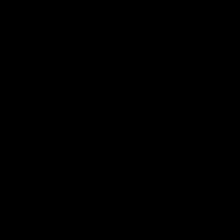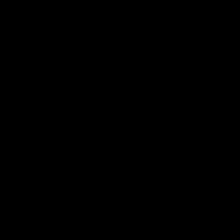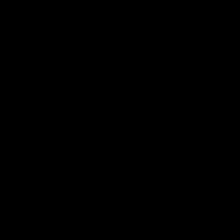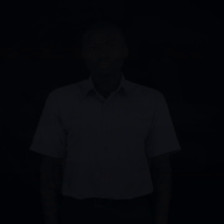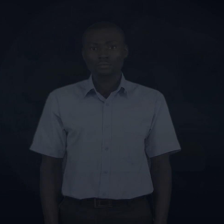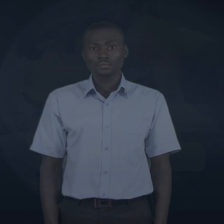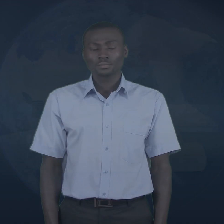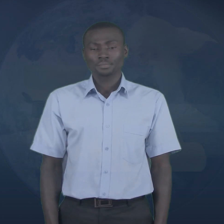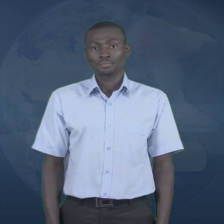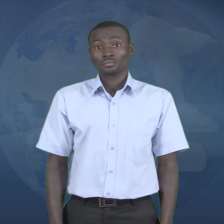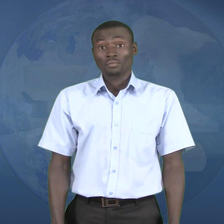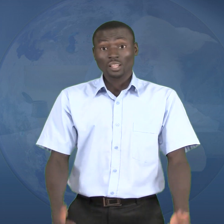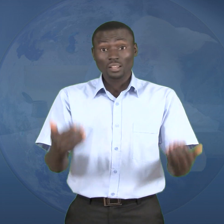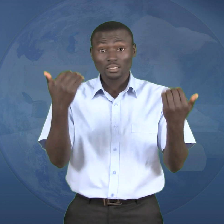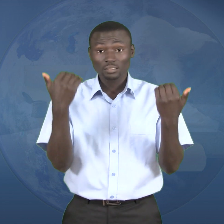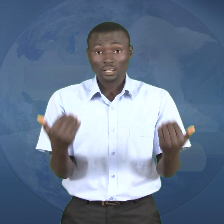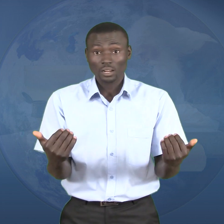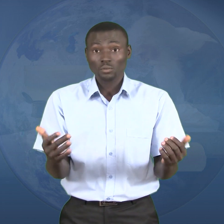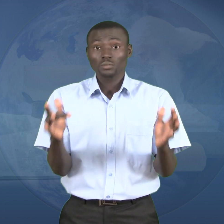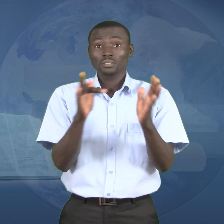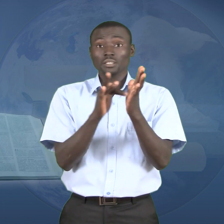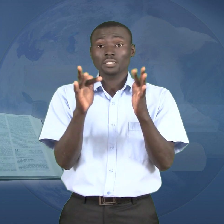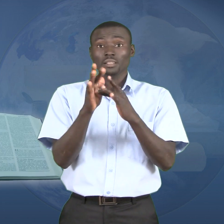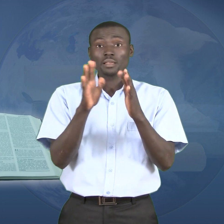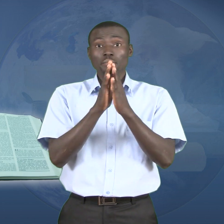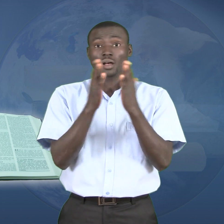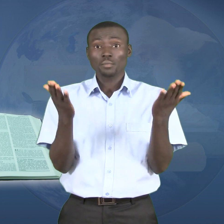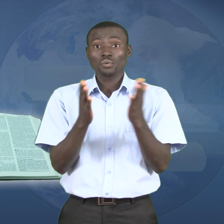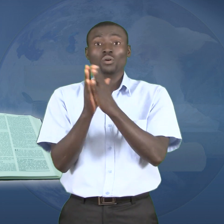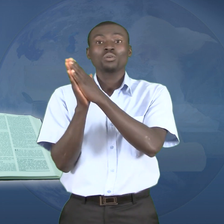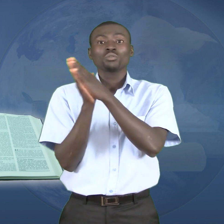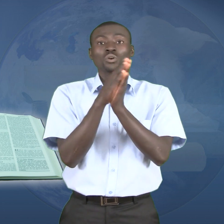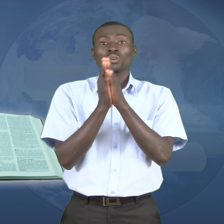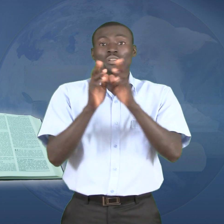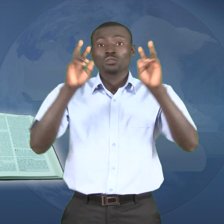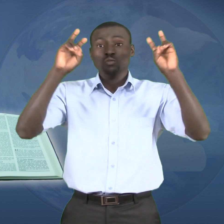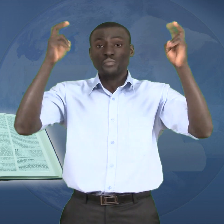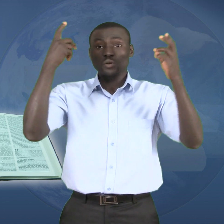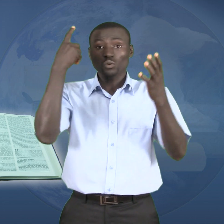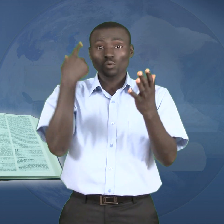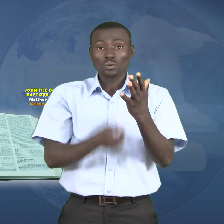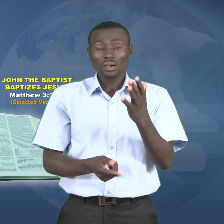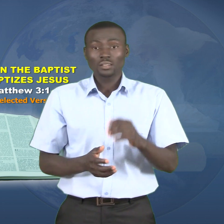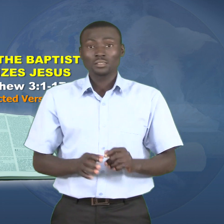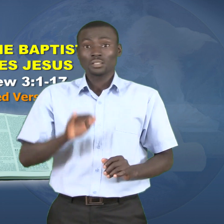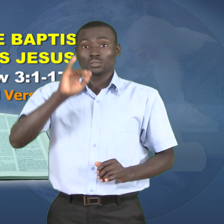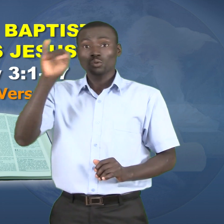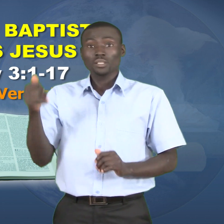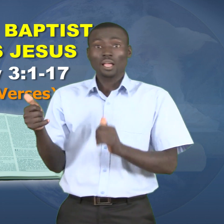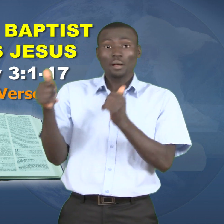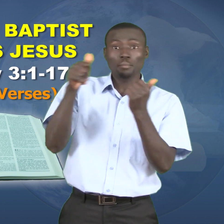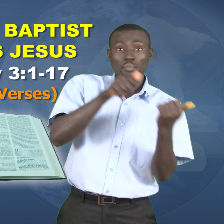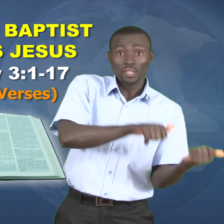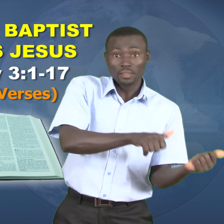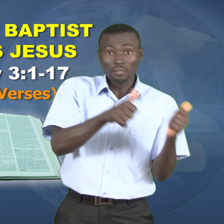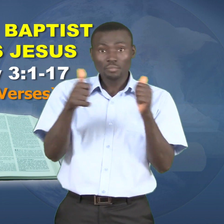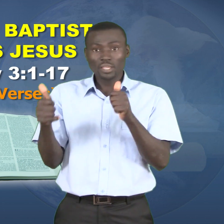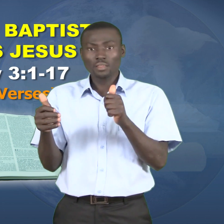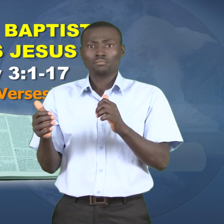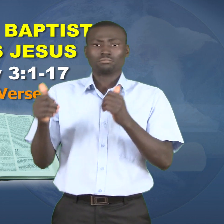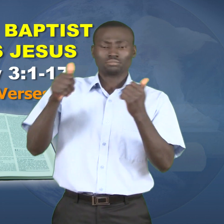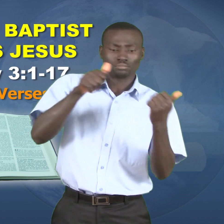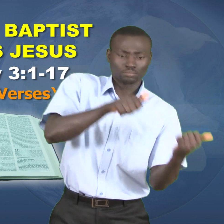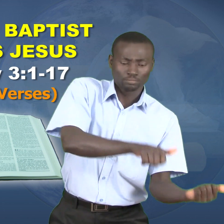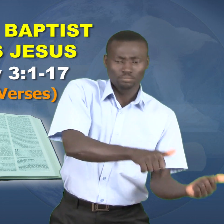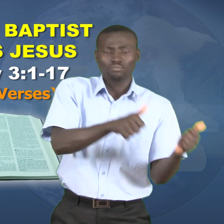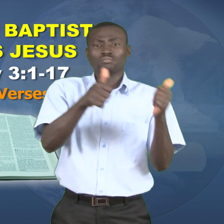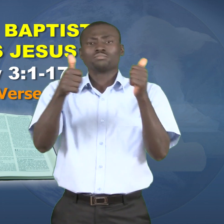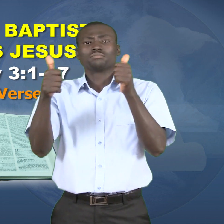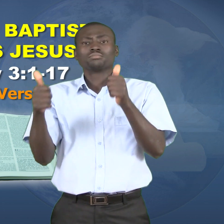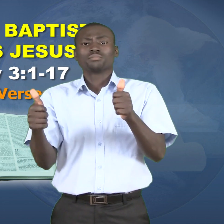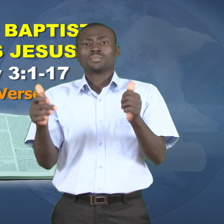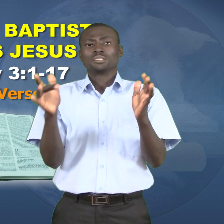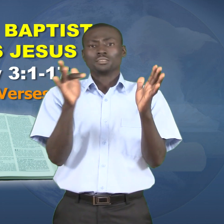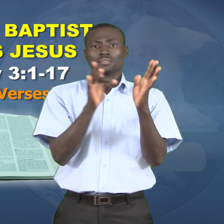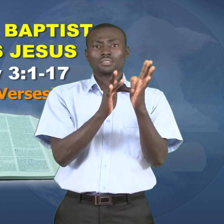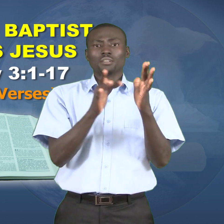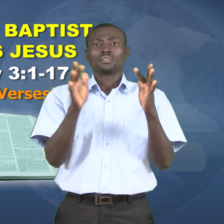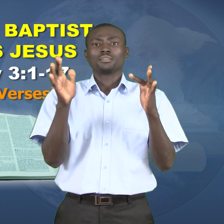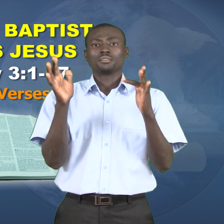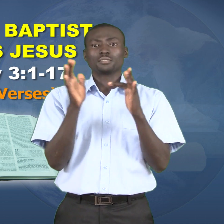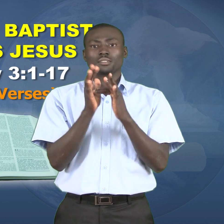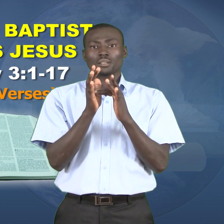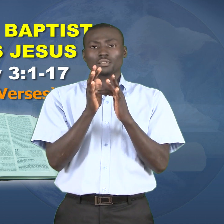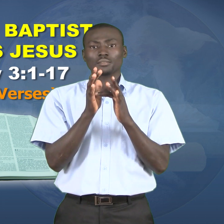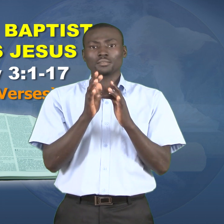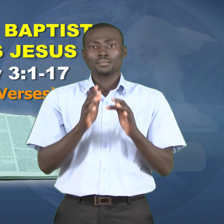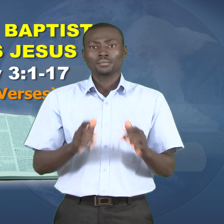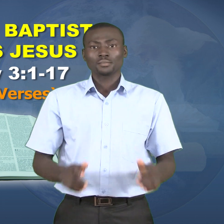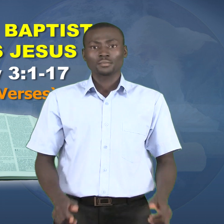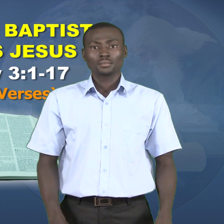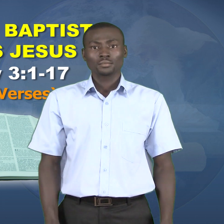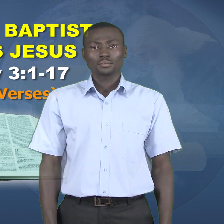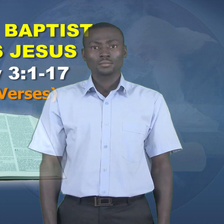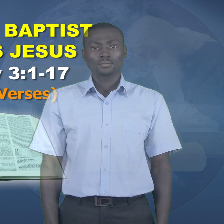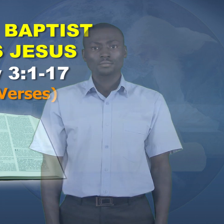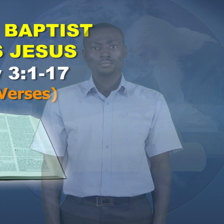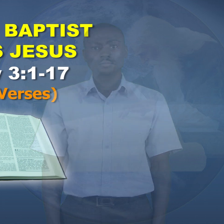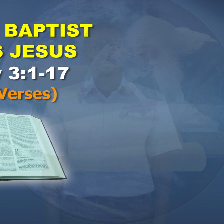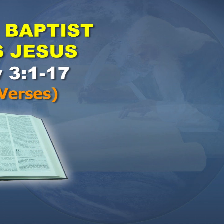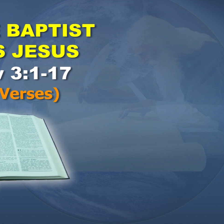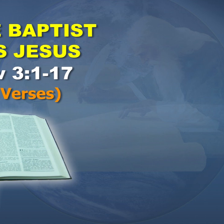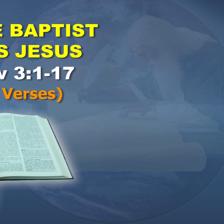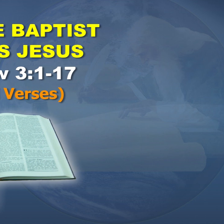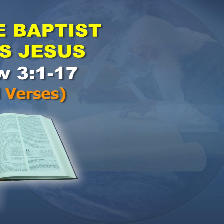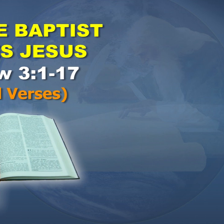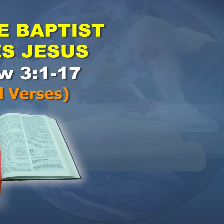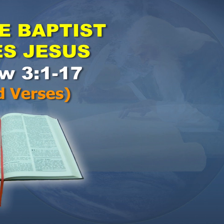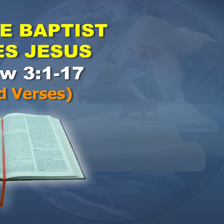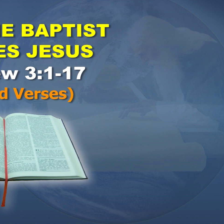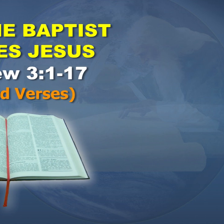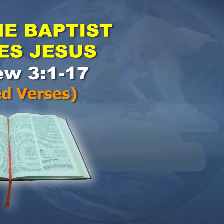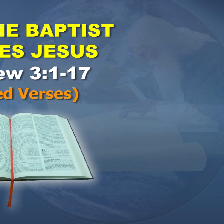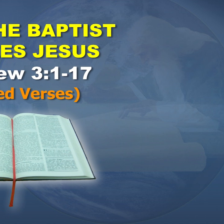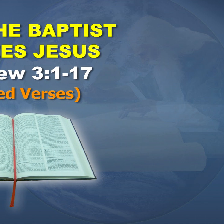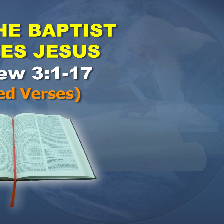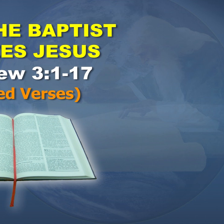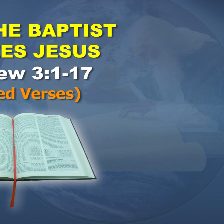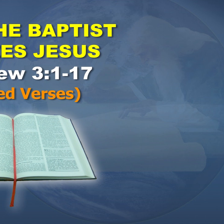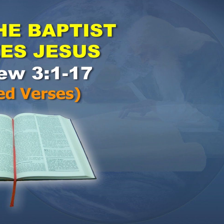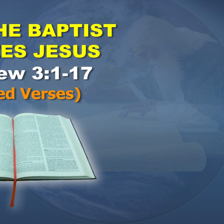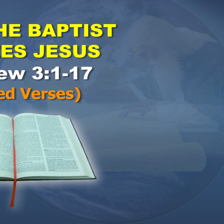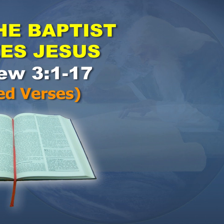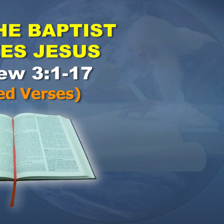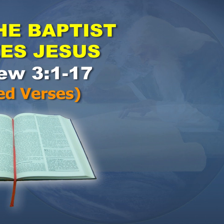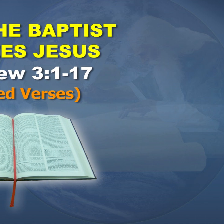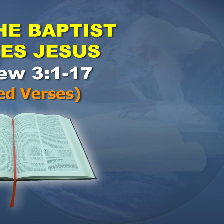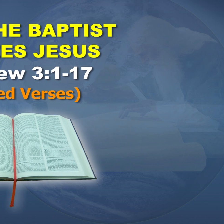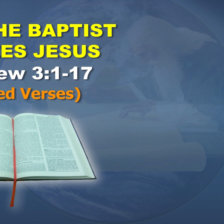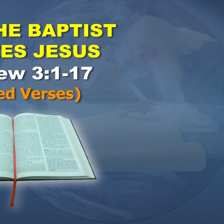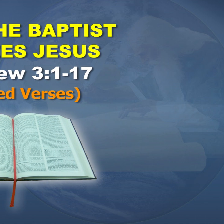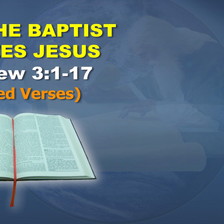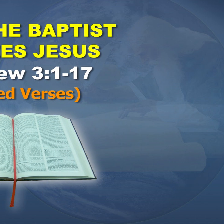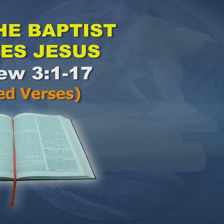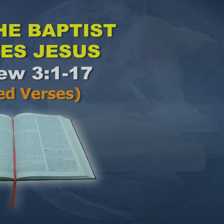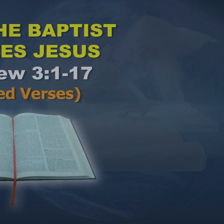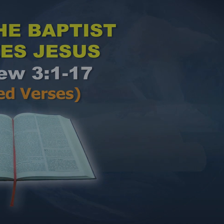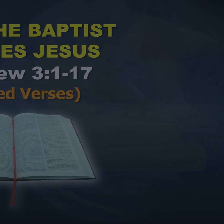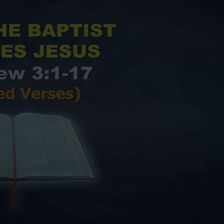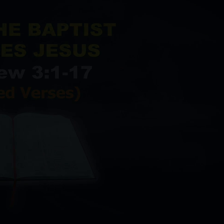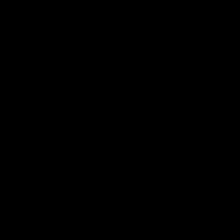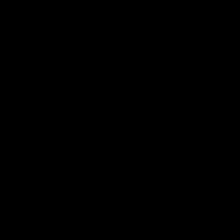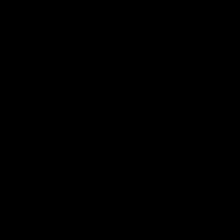John the Baptist baptizes Jesus